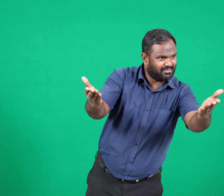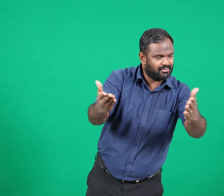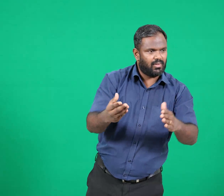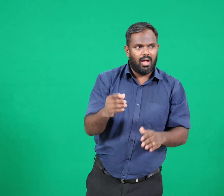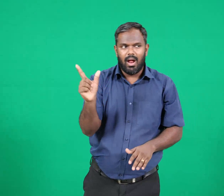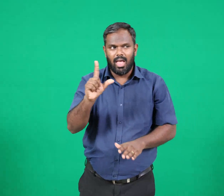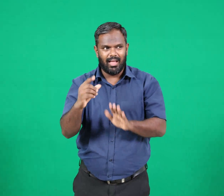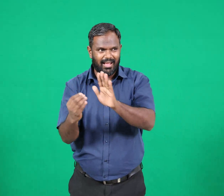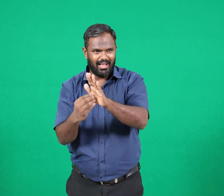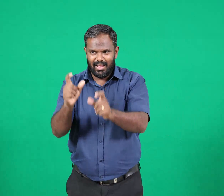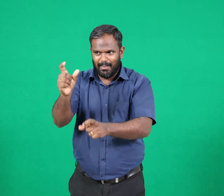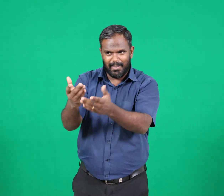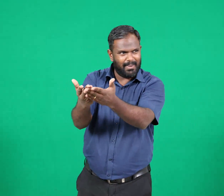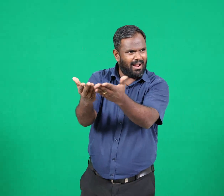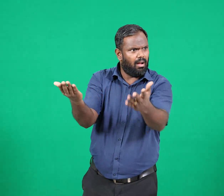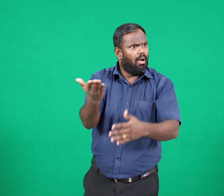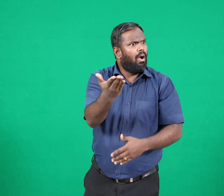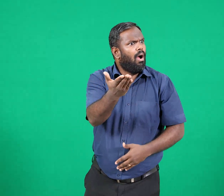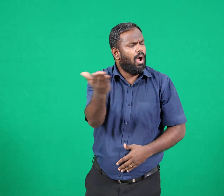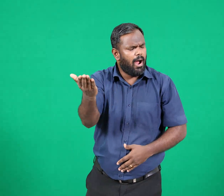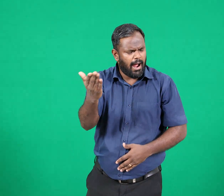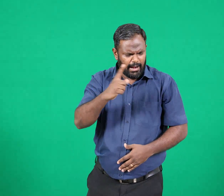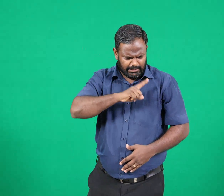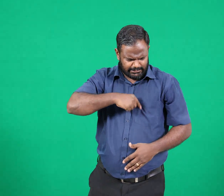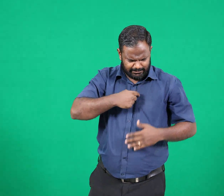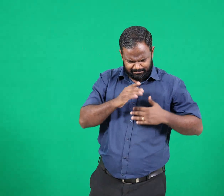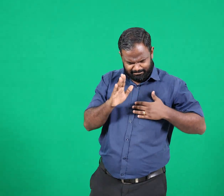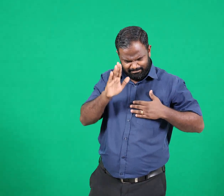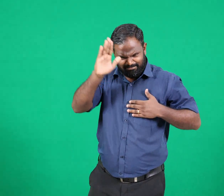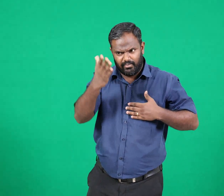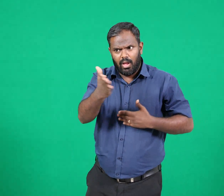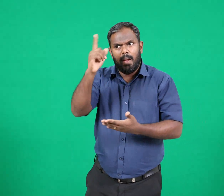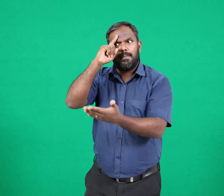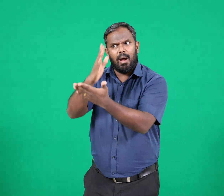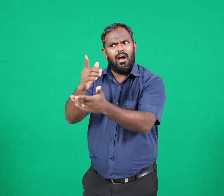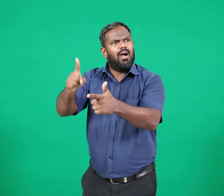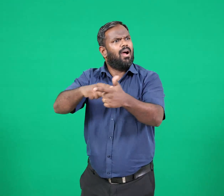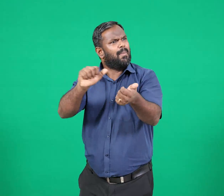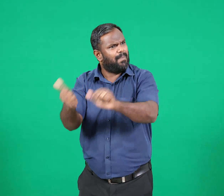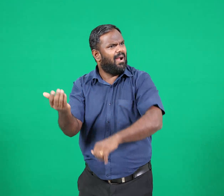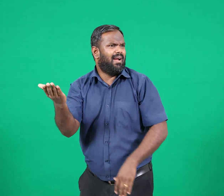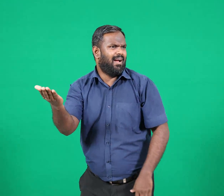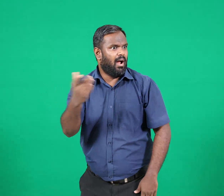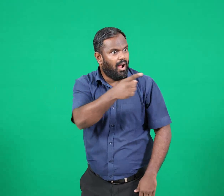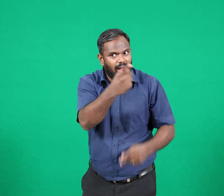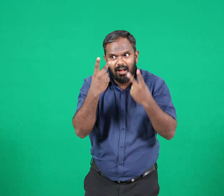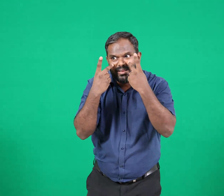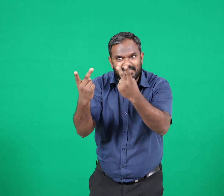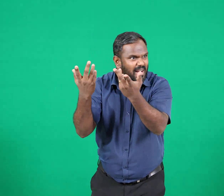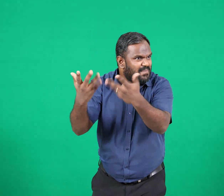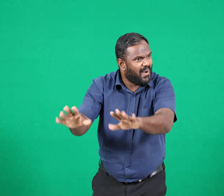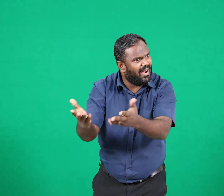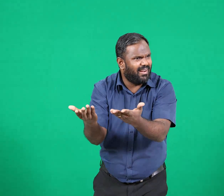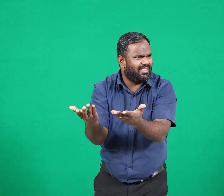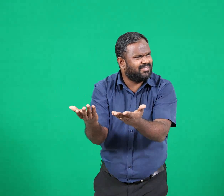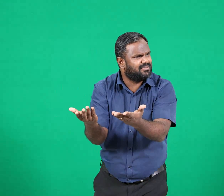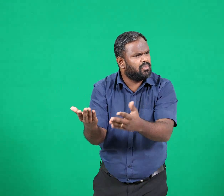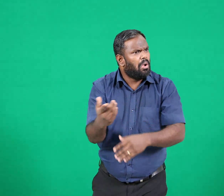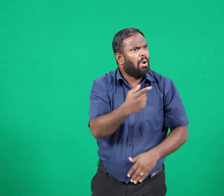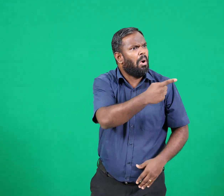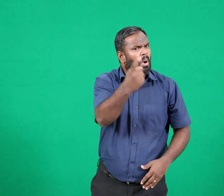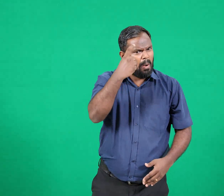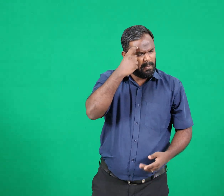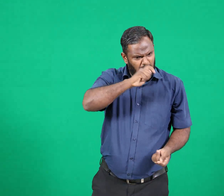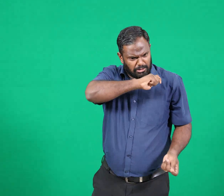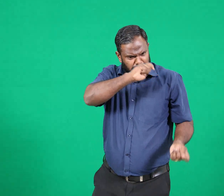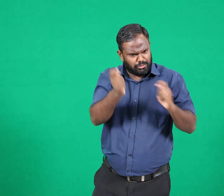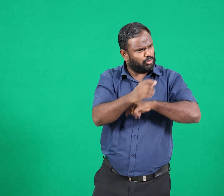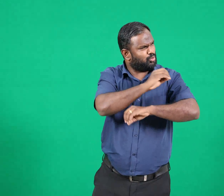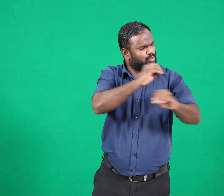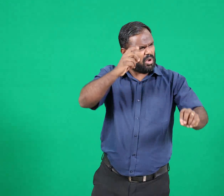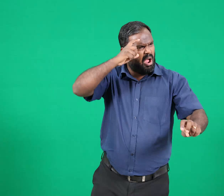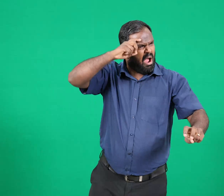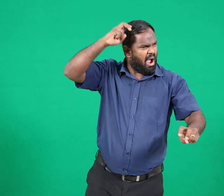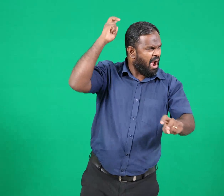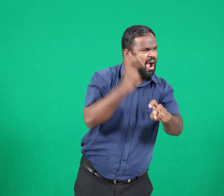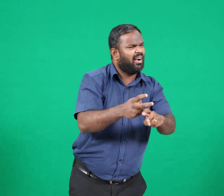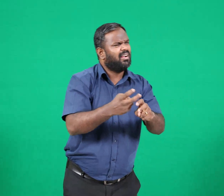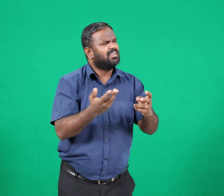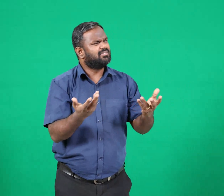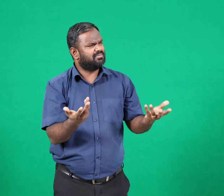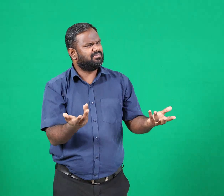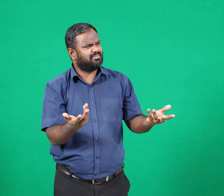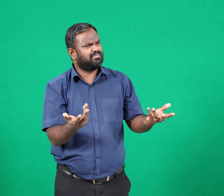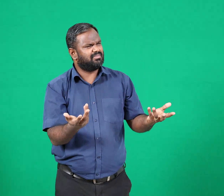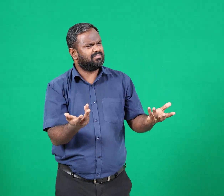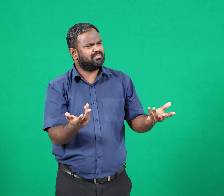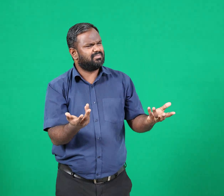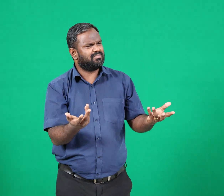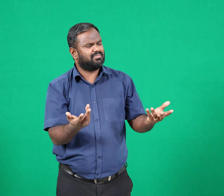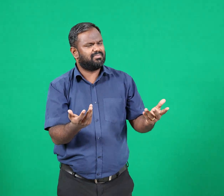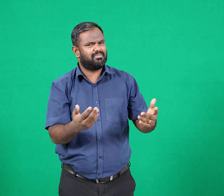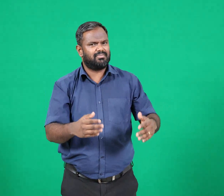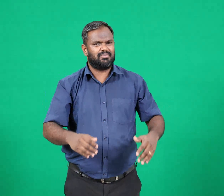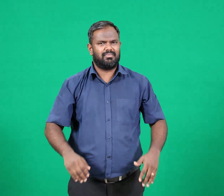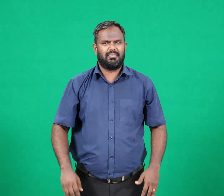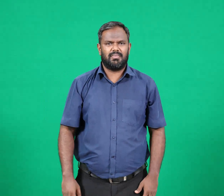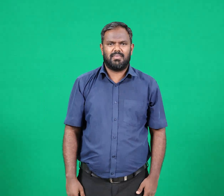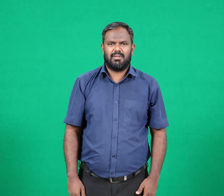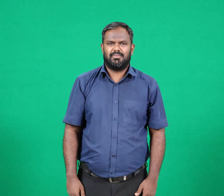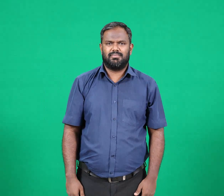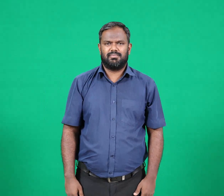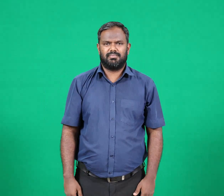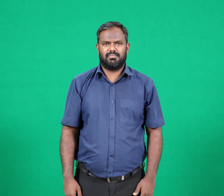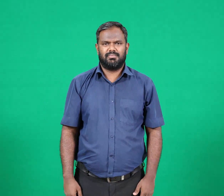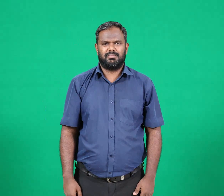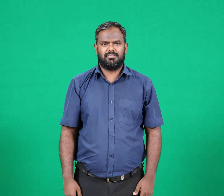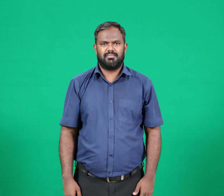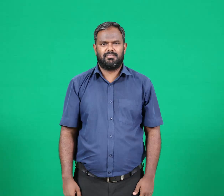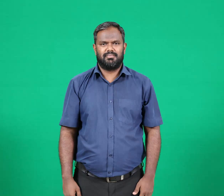And even after you saw this, you did not repent and believe him.